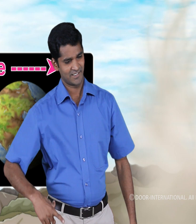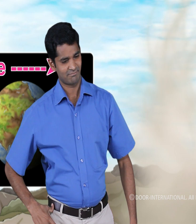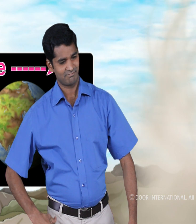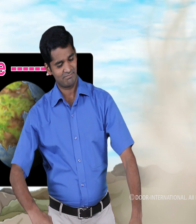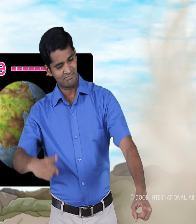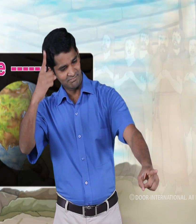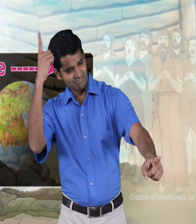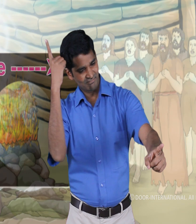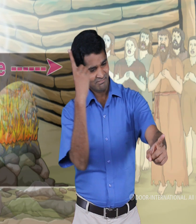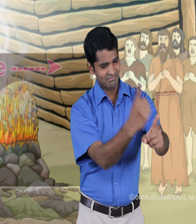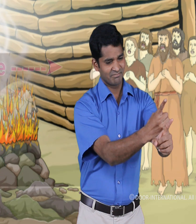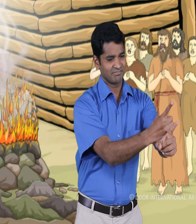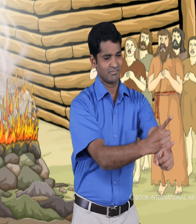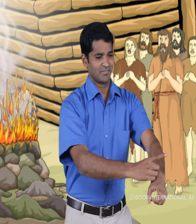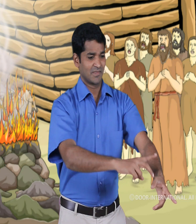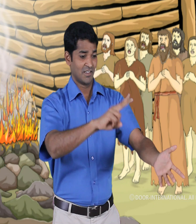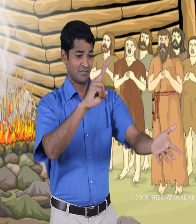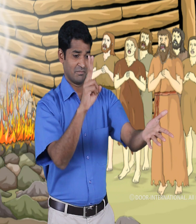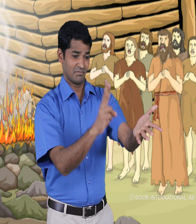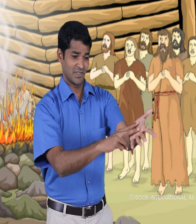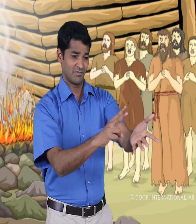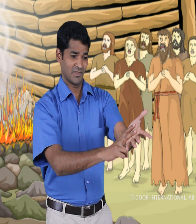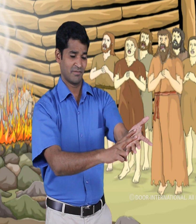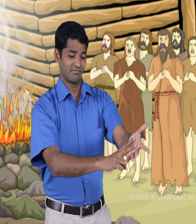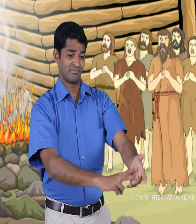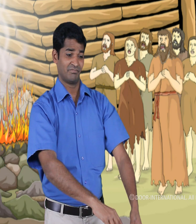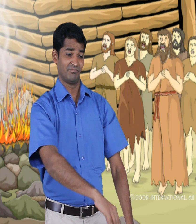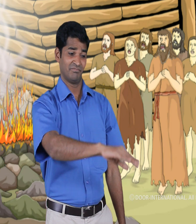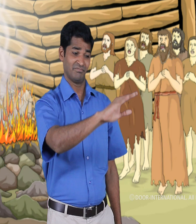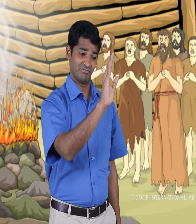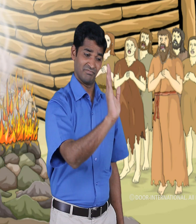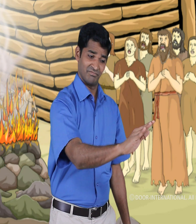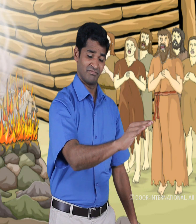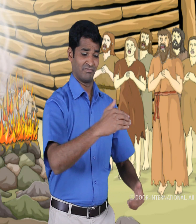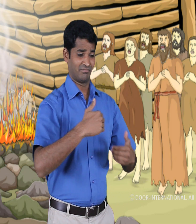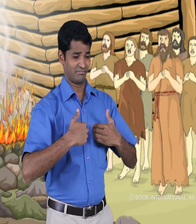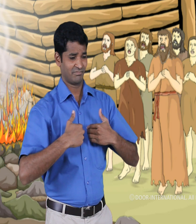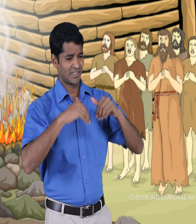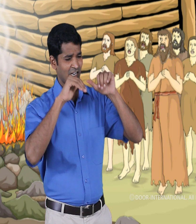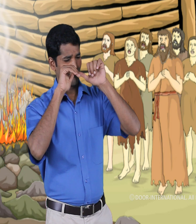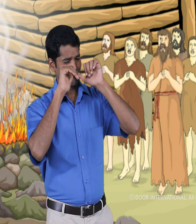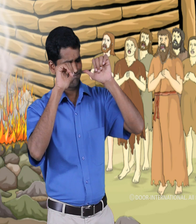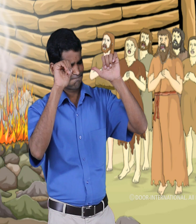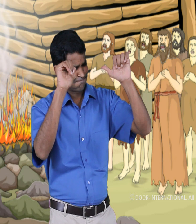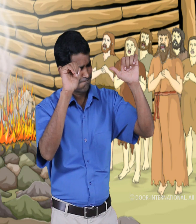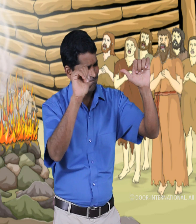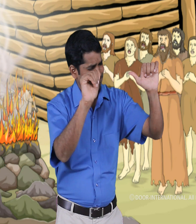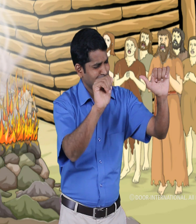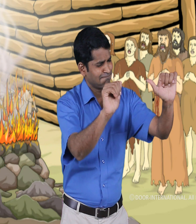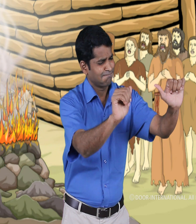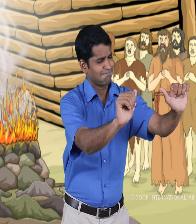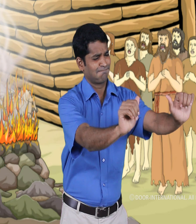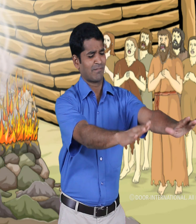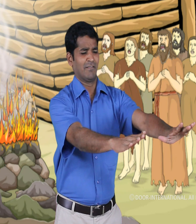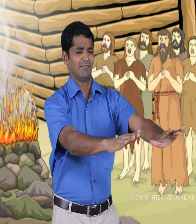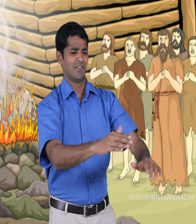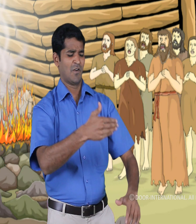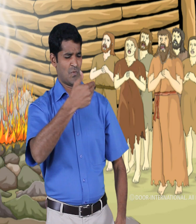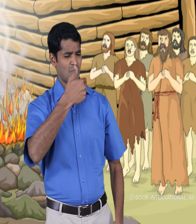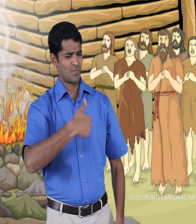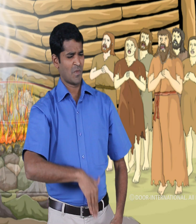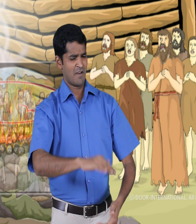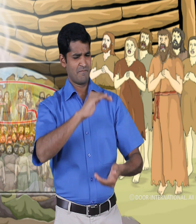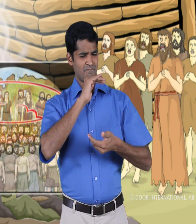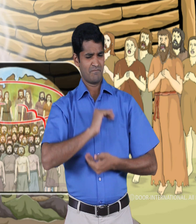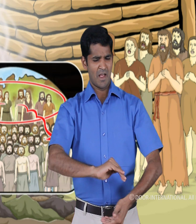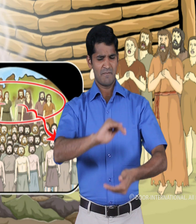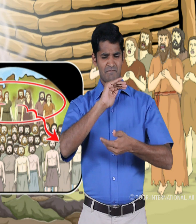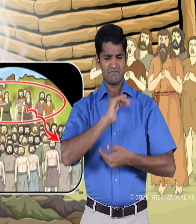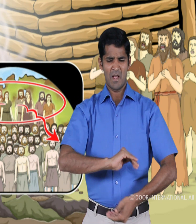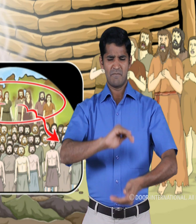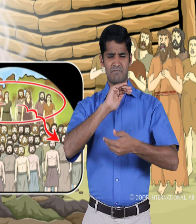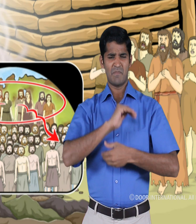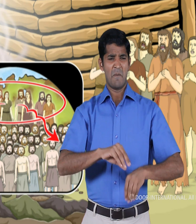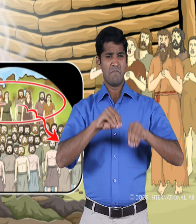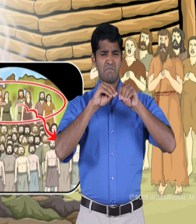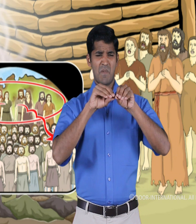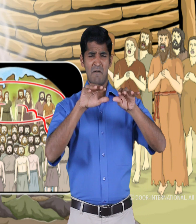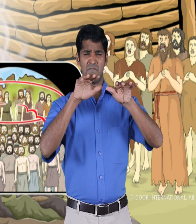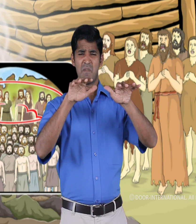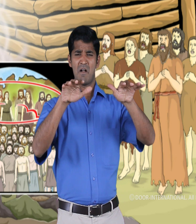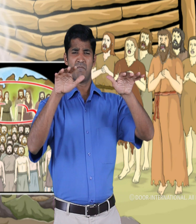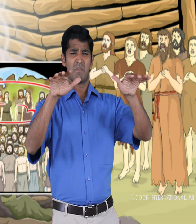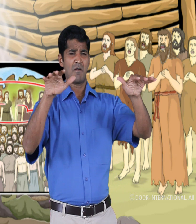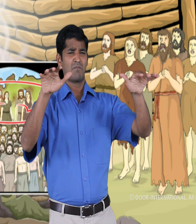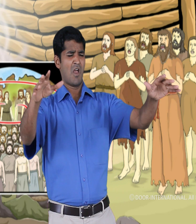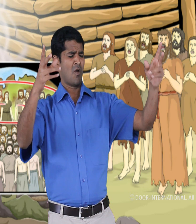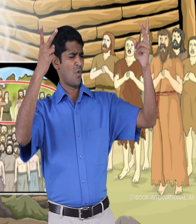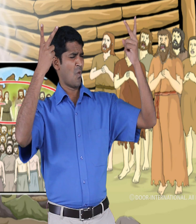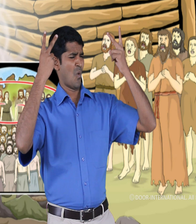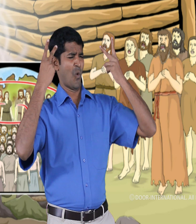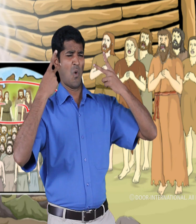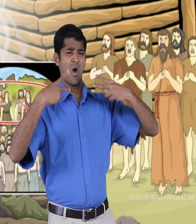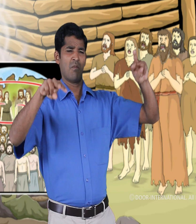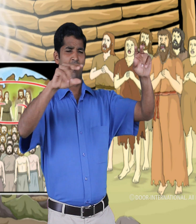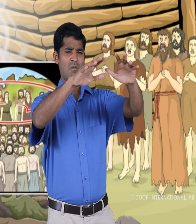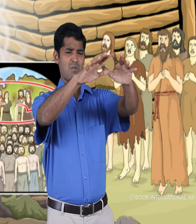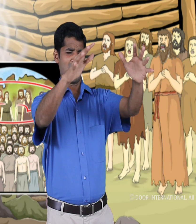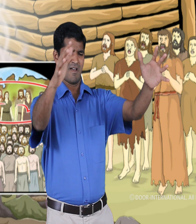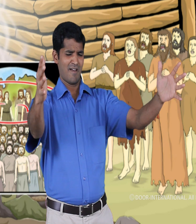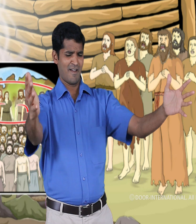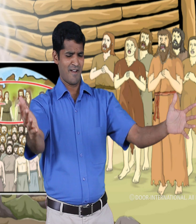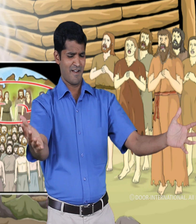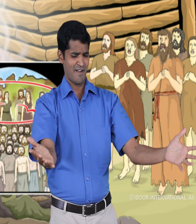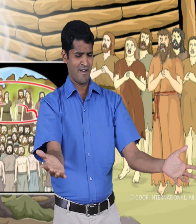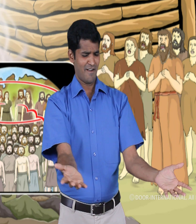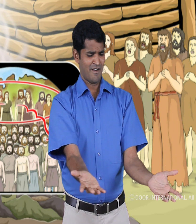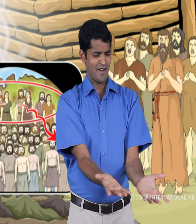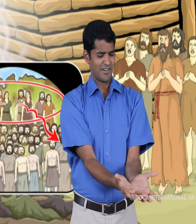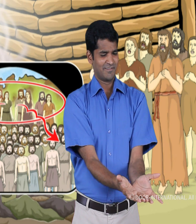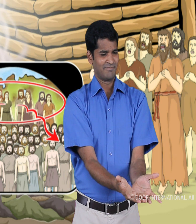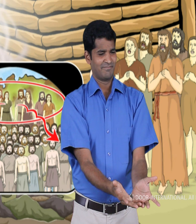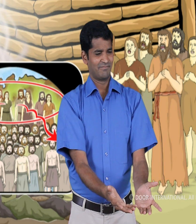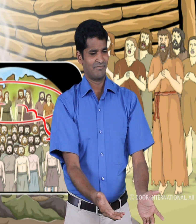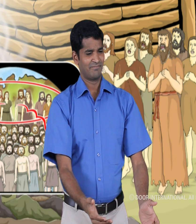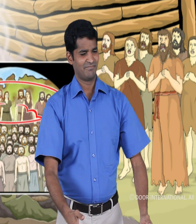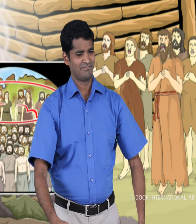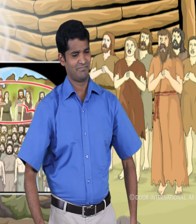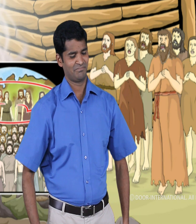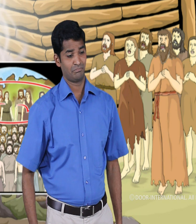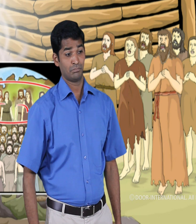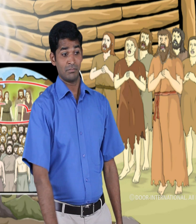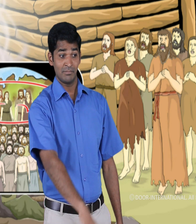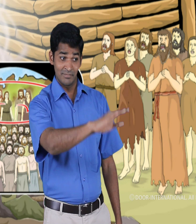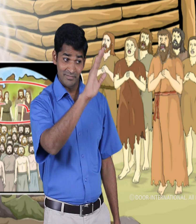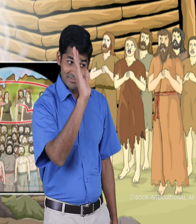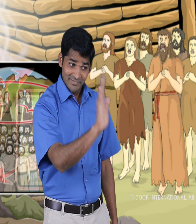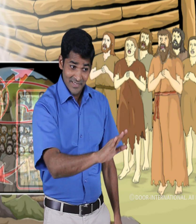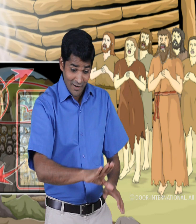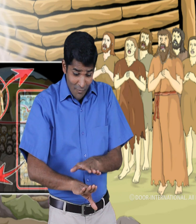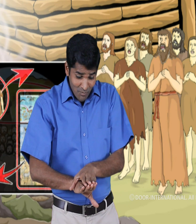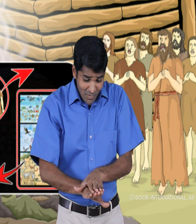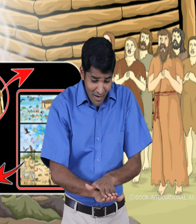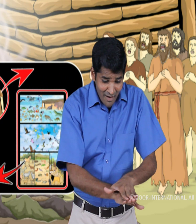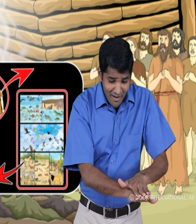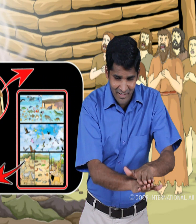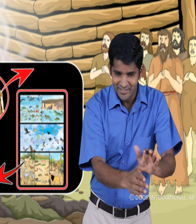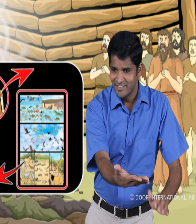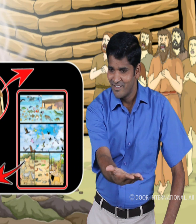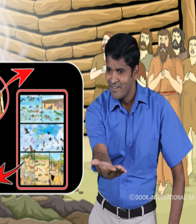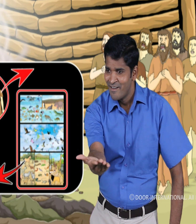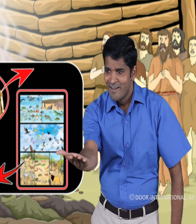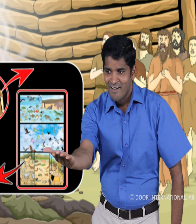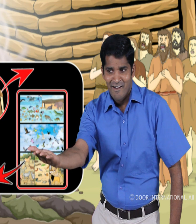And God blessed Noah and his sons and said to them, “Be fruitful and multiply and fill the earth.